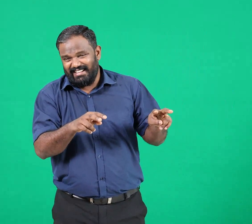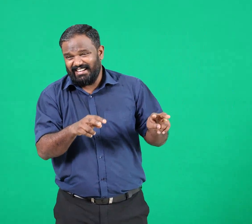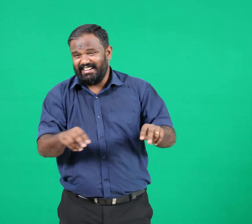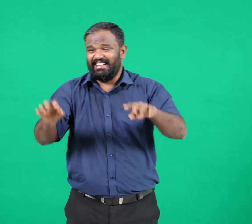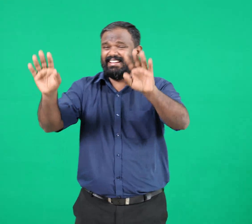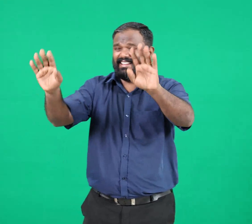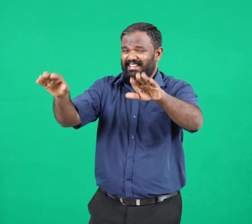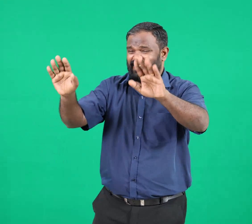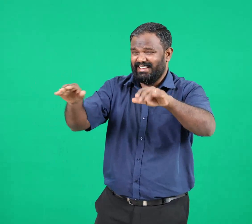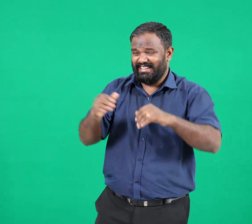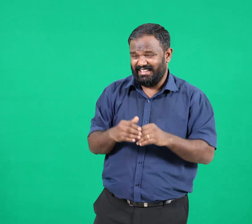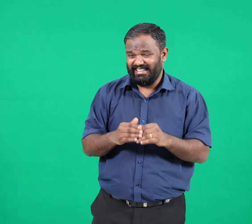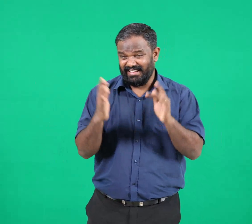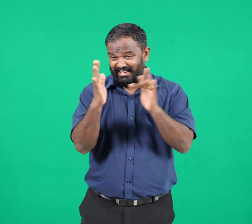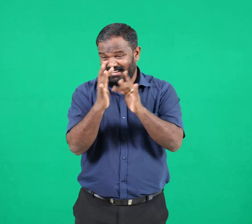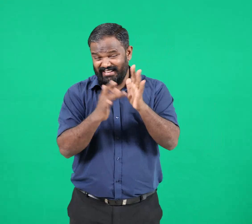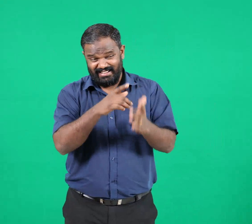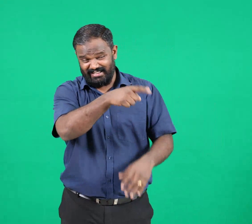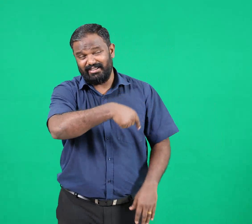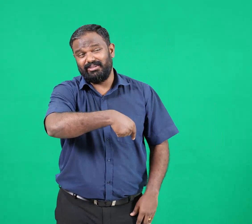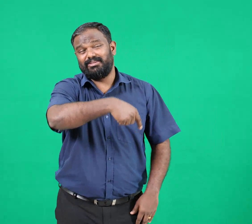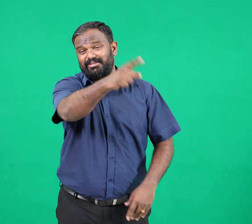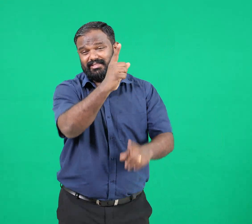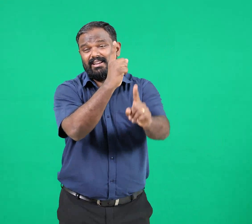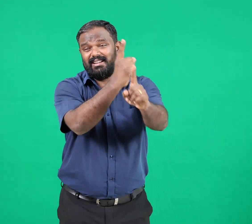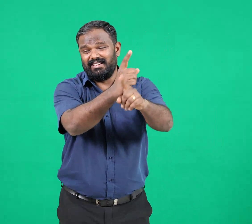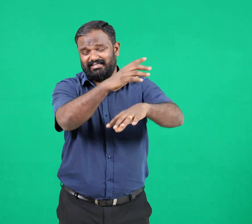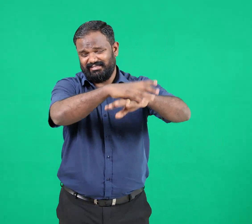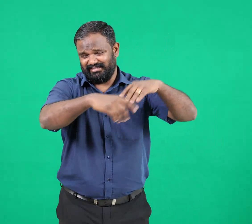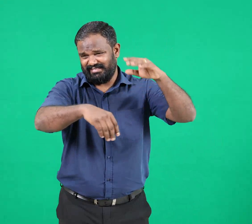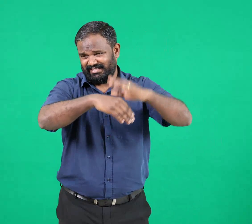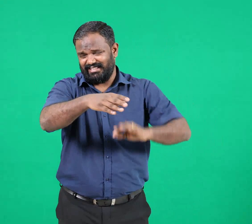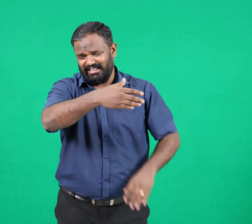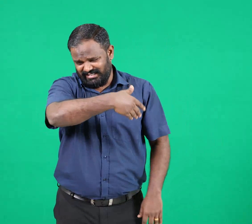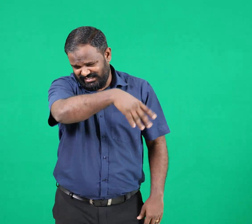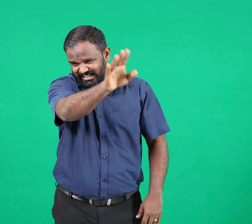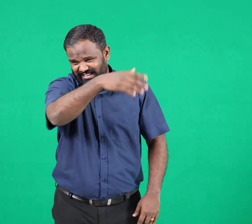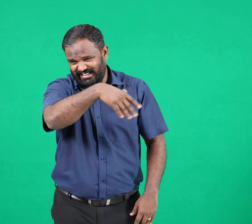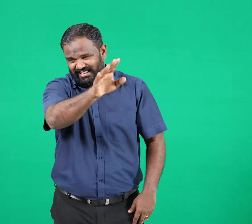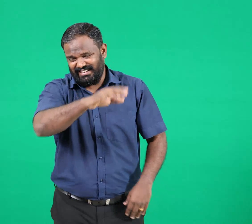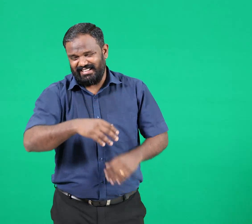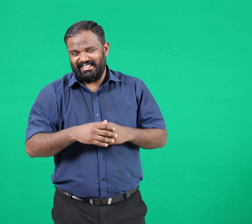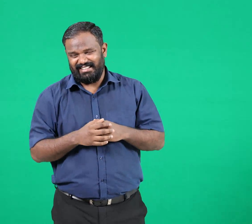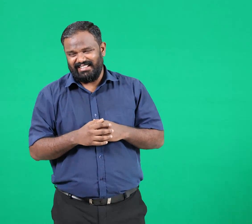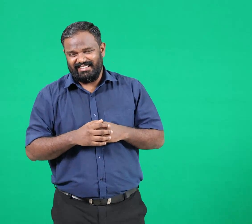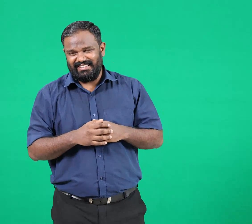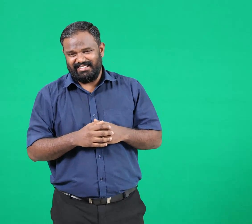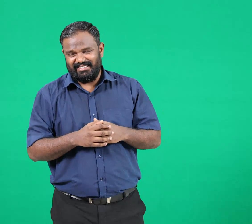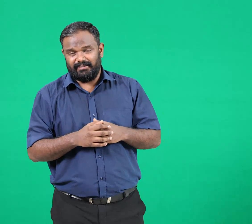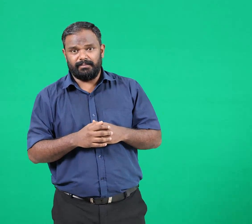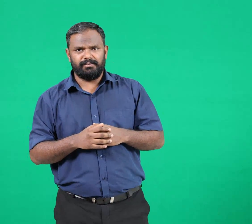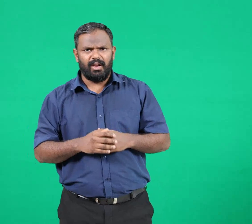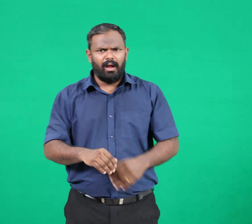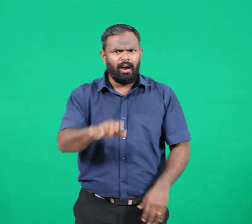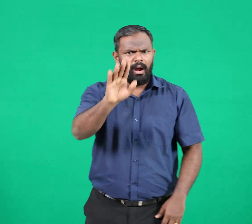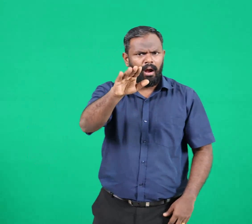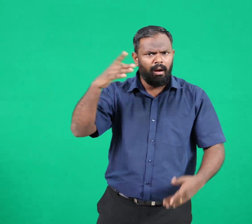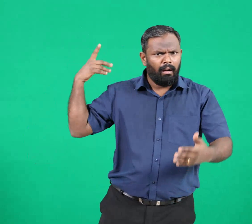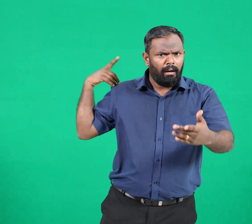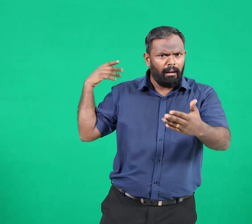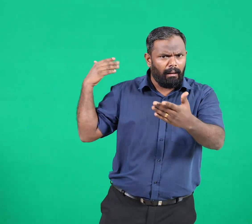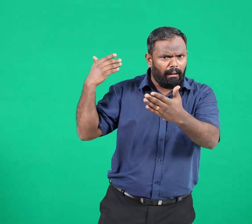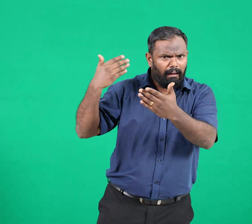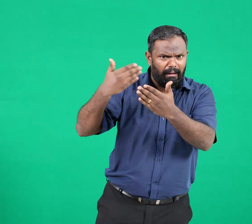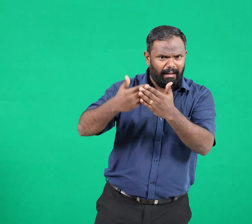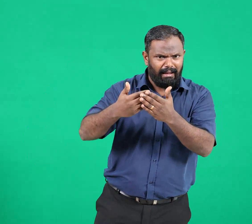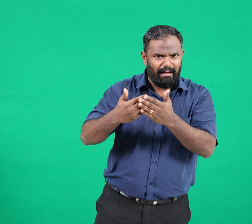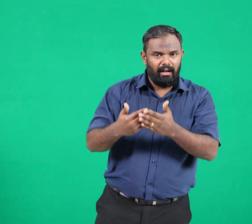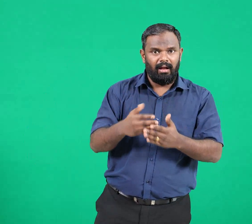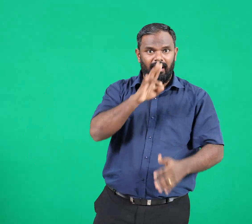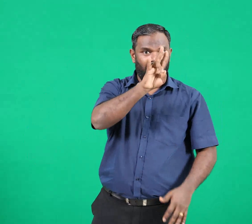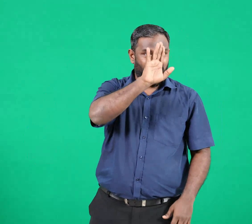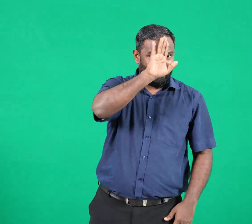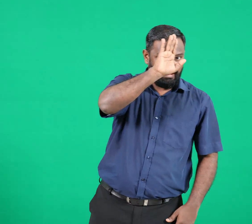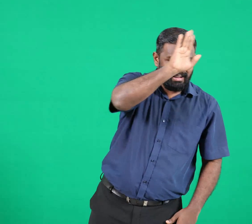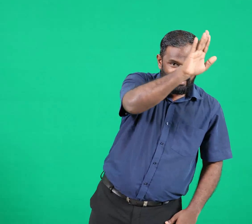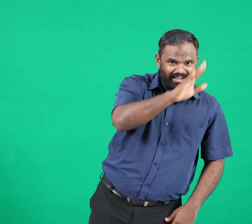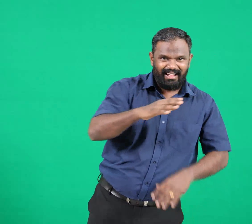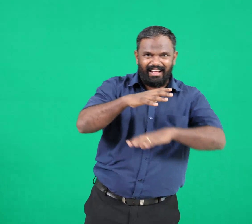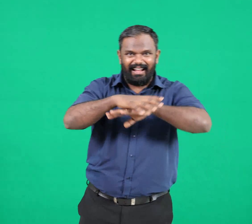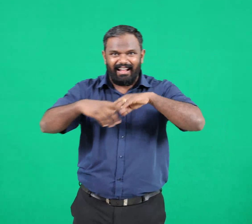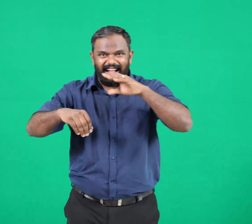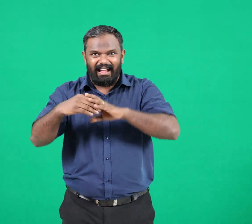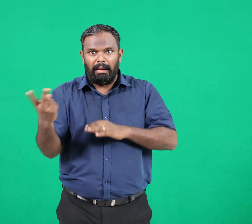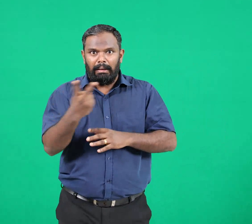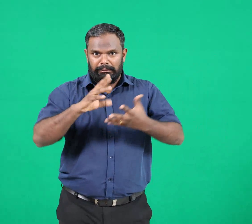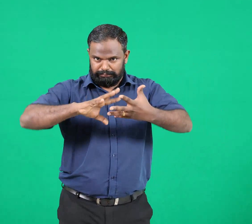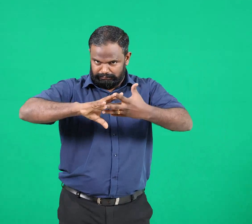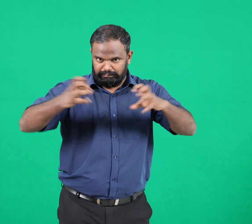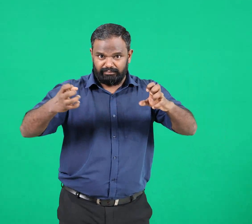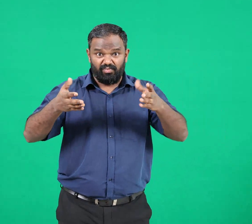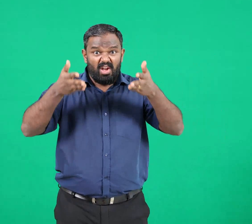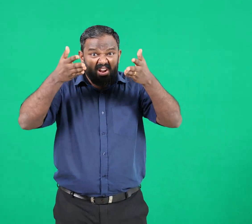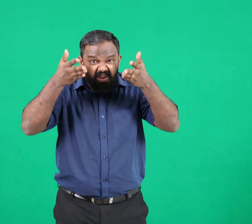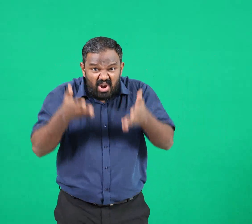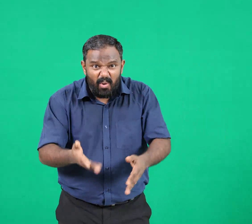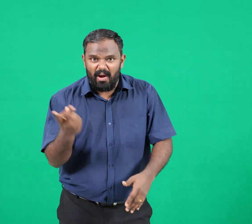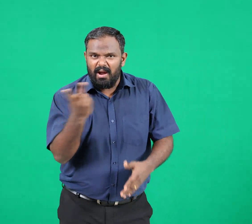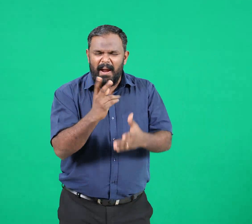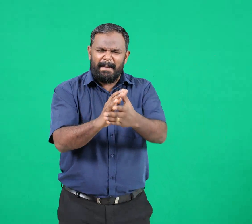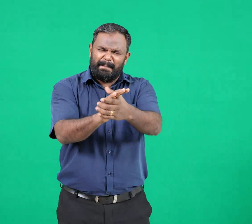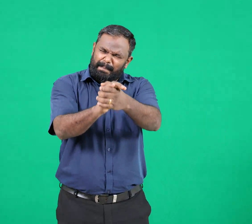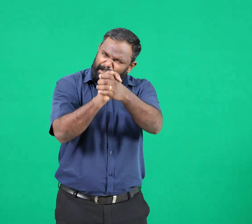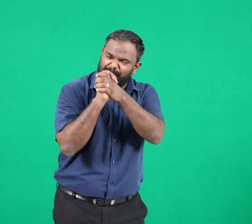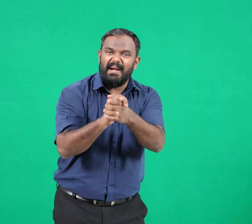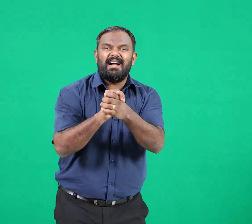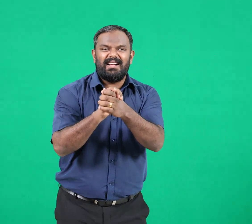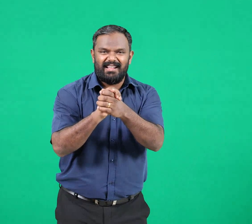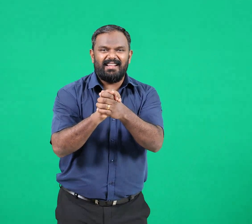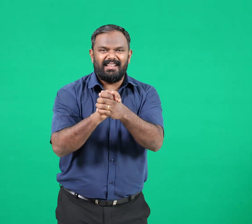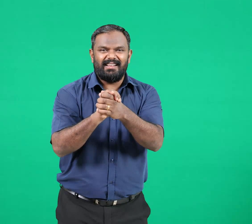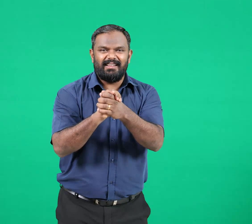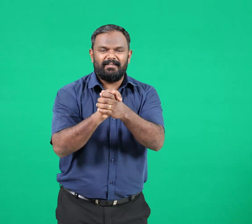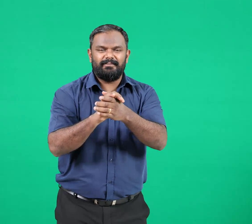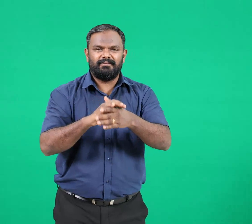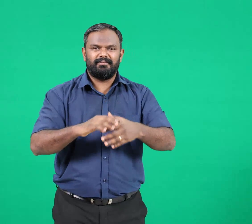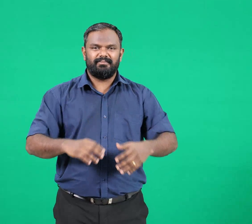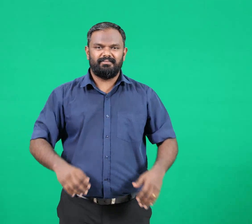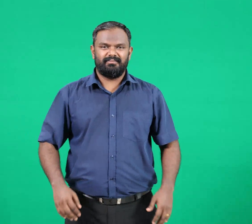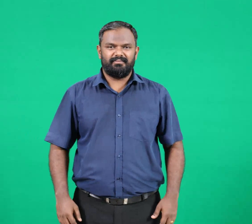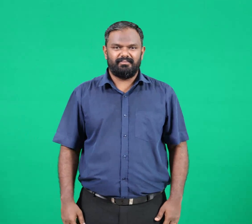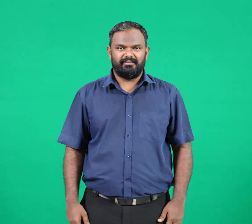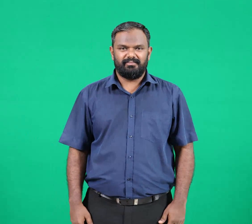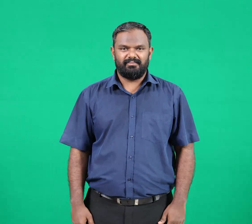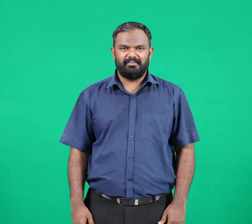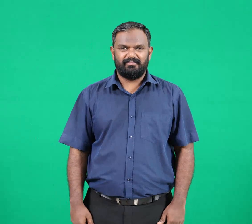That day Herod and Pilate became friends; before this time they had been enemies.